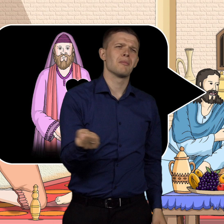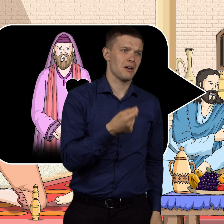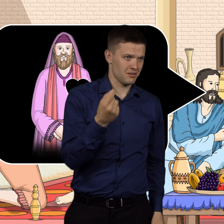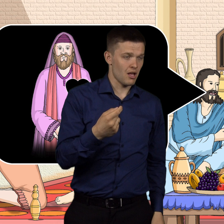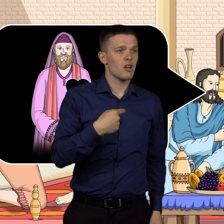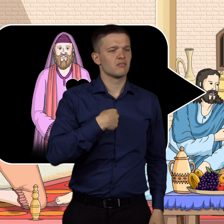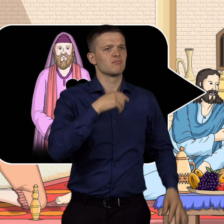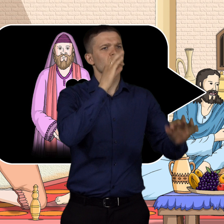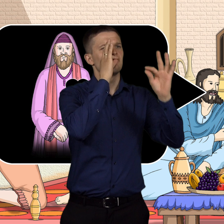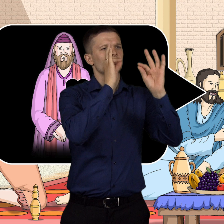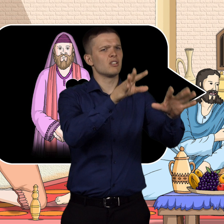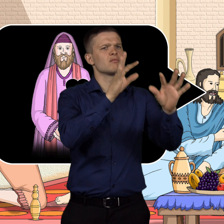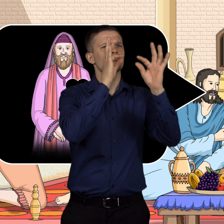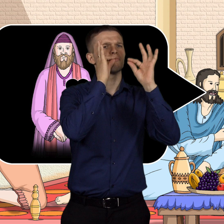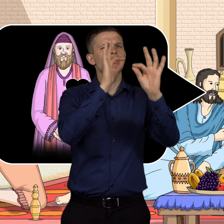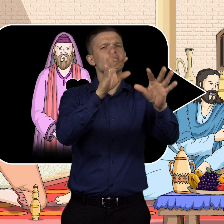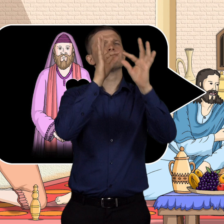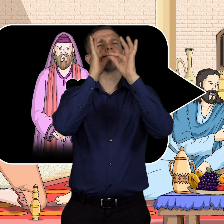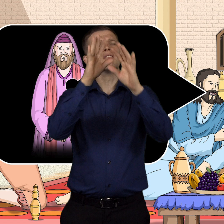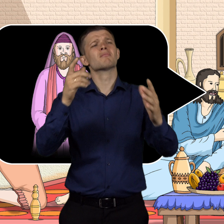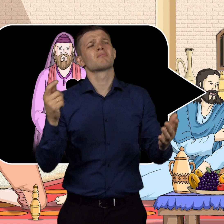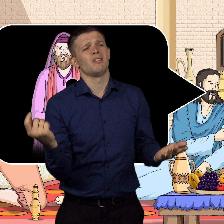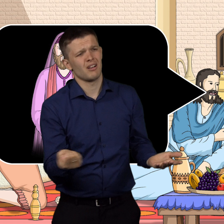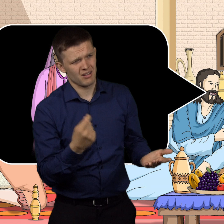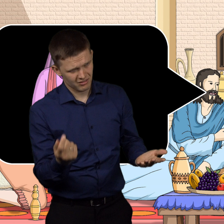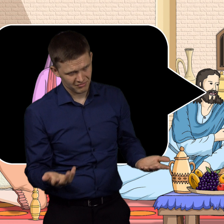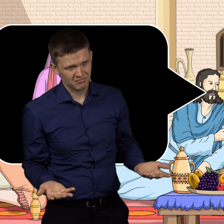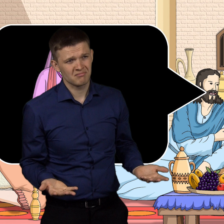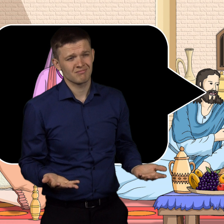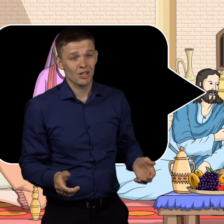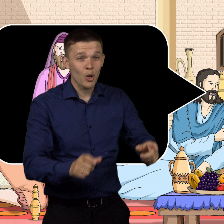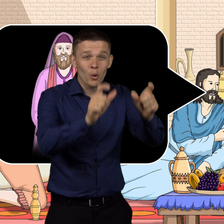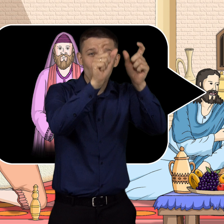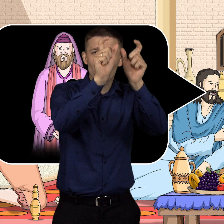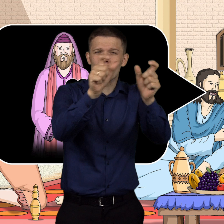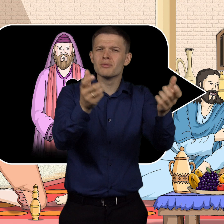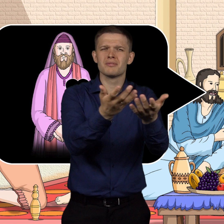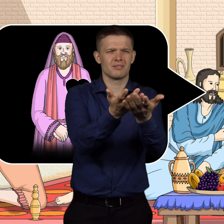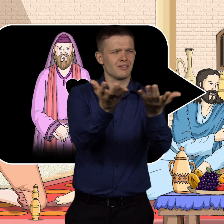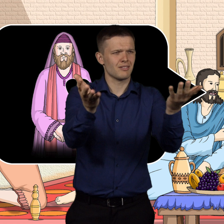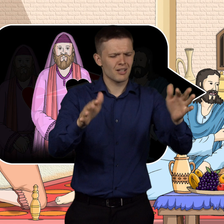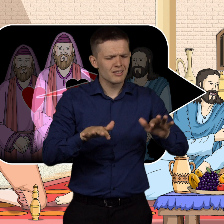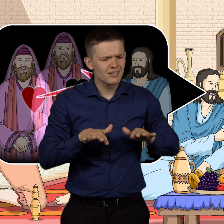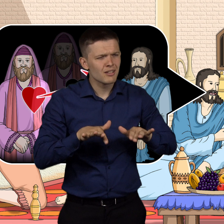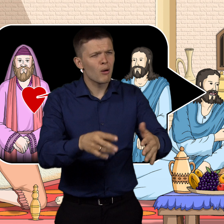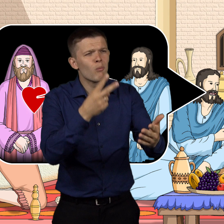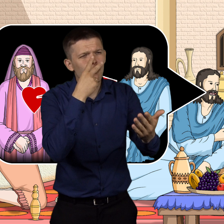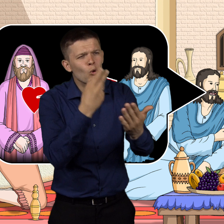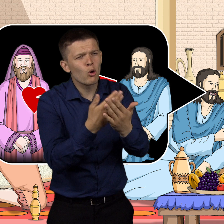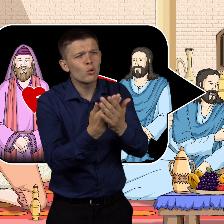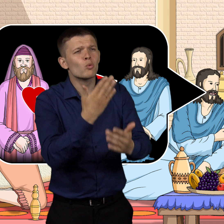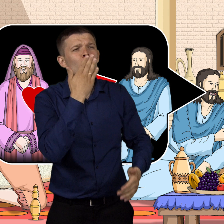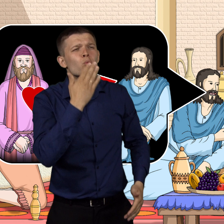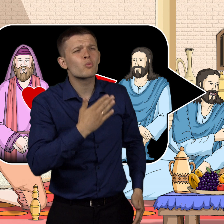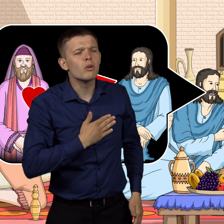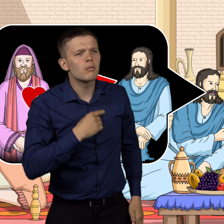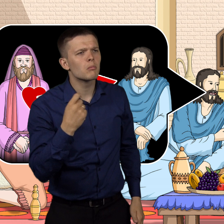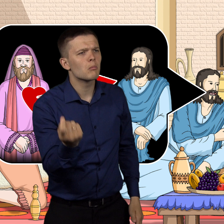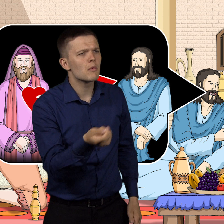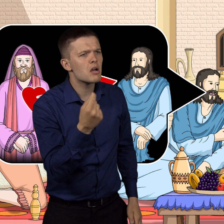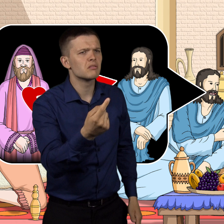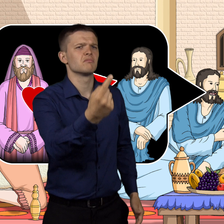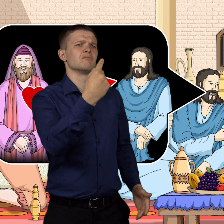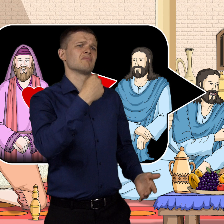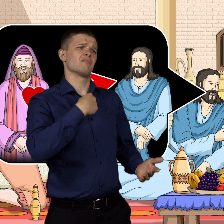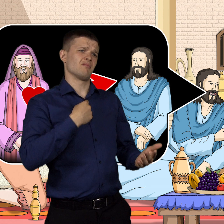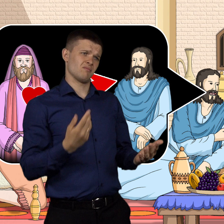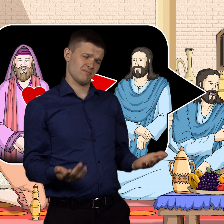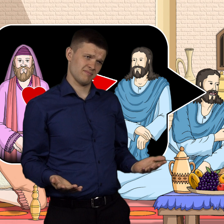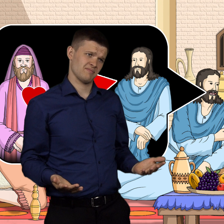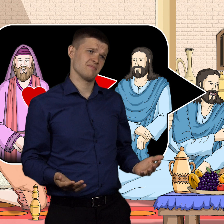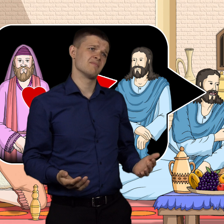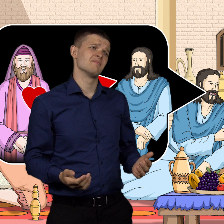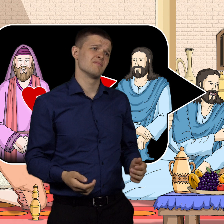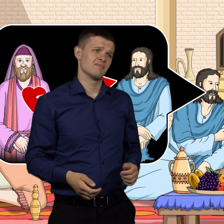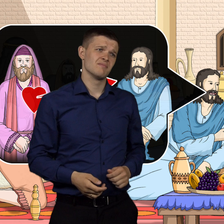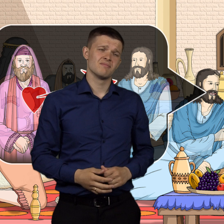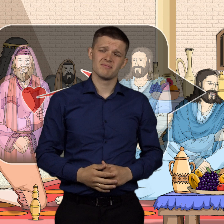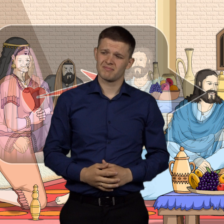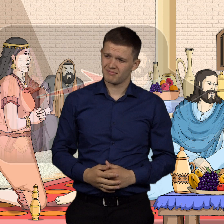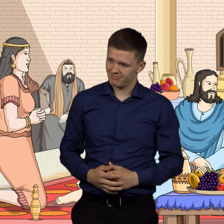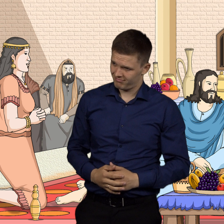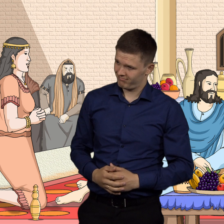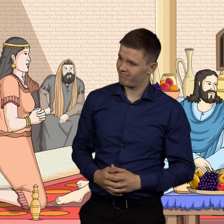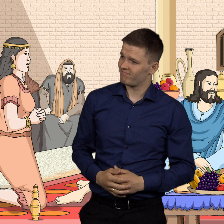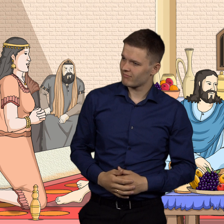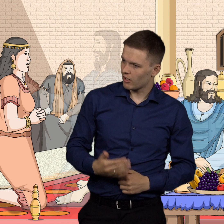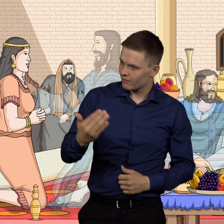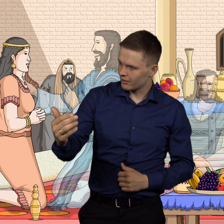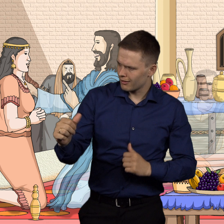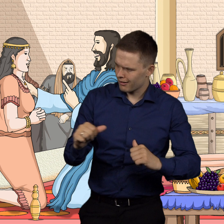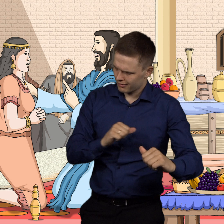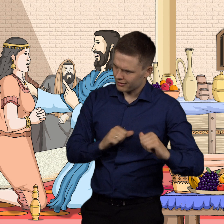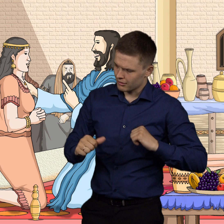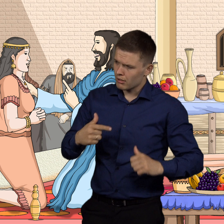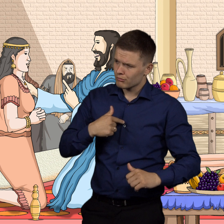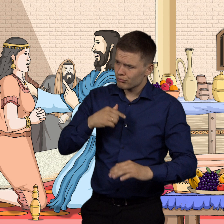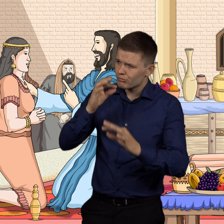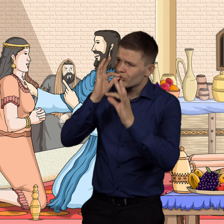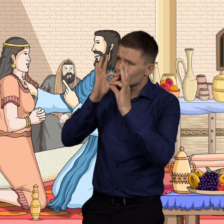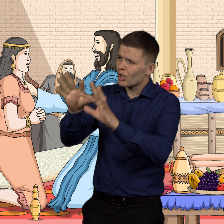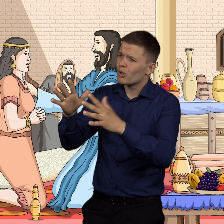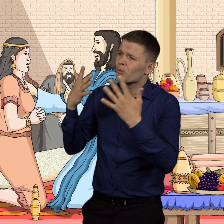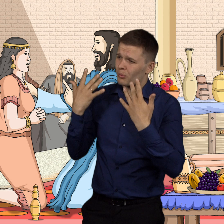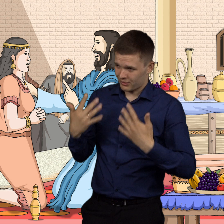But he who has been forgiven little loves little.”